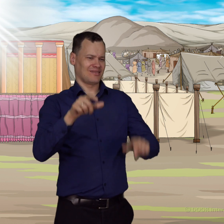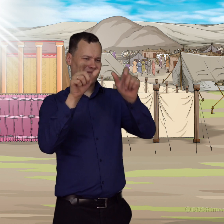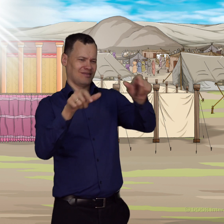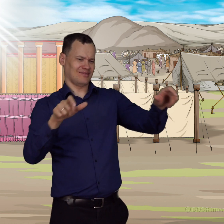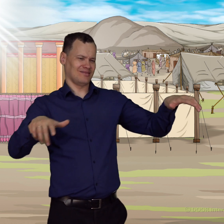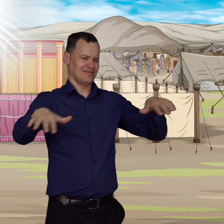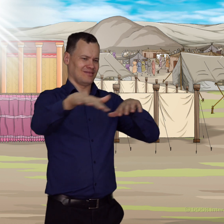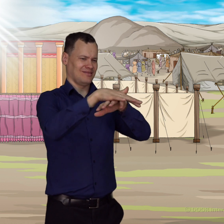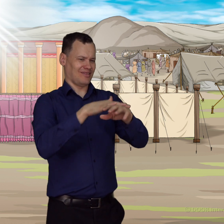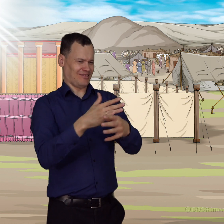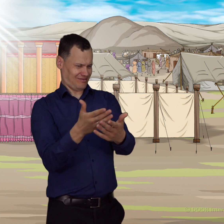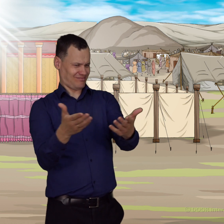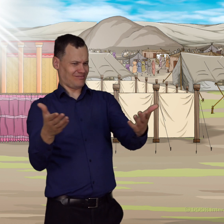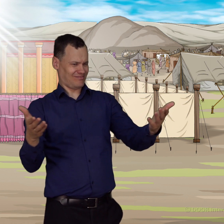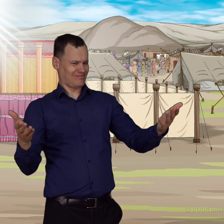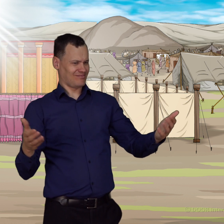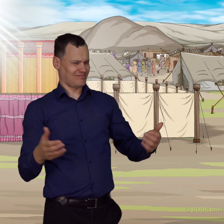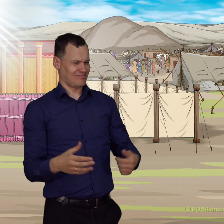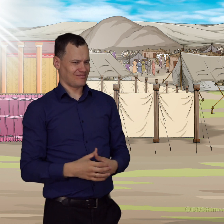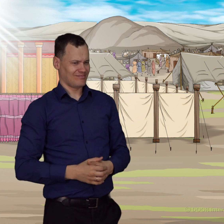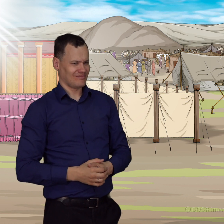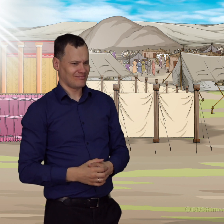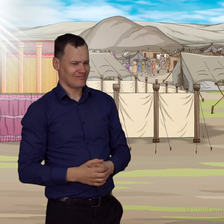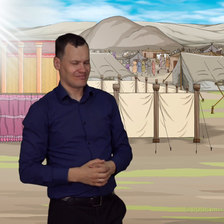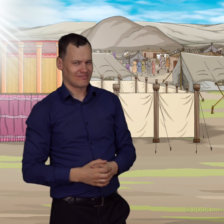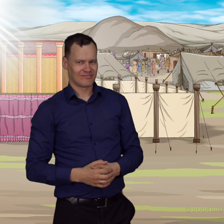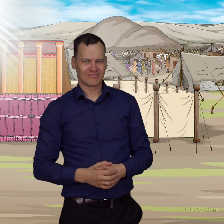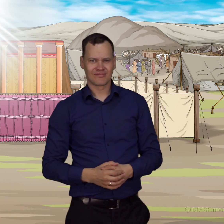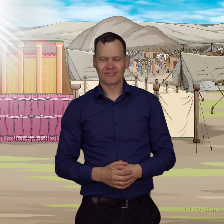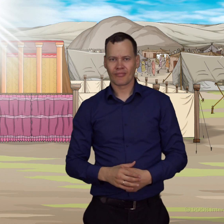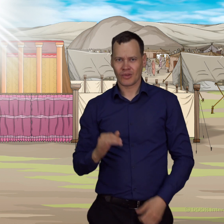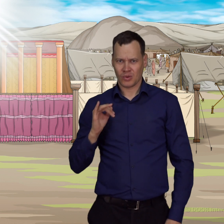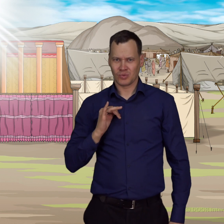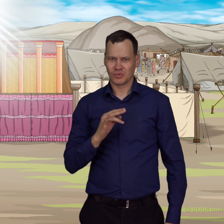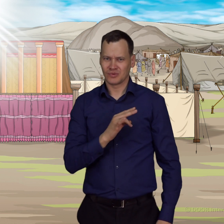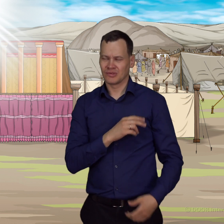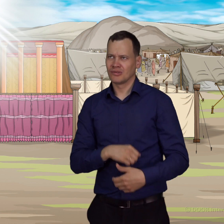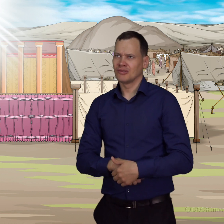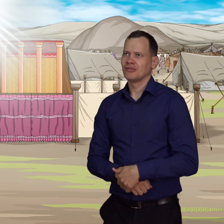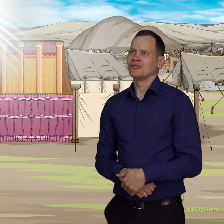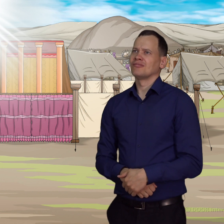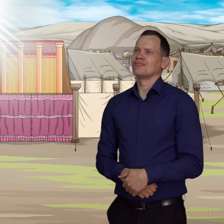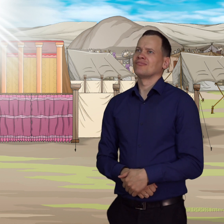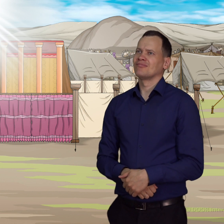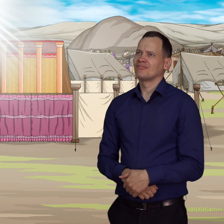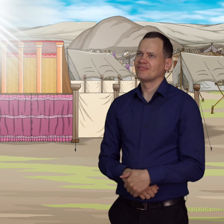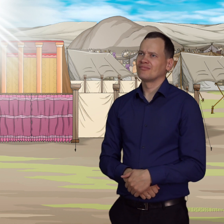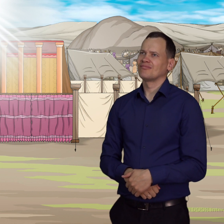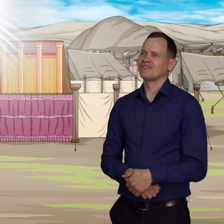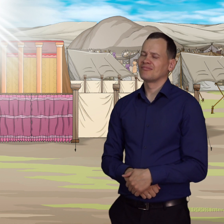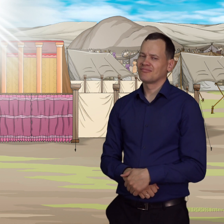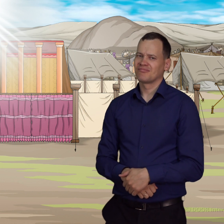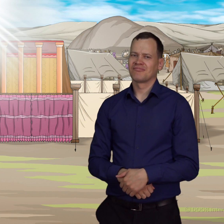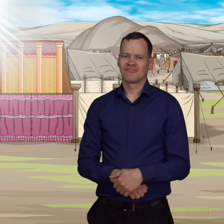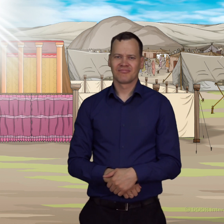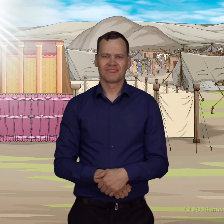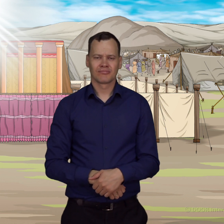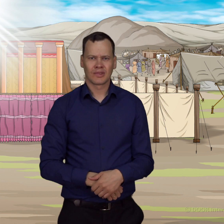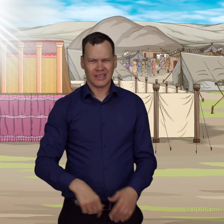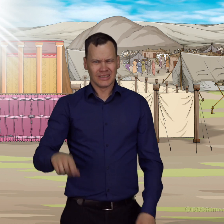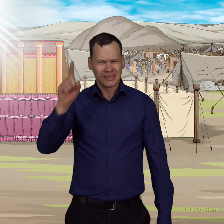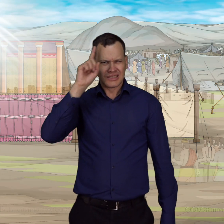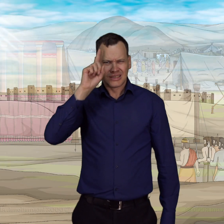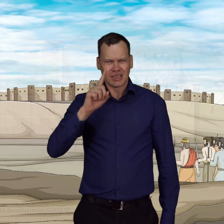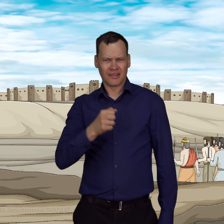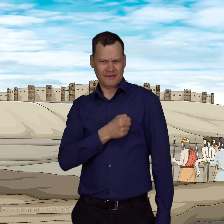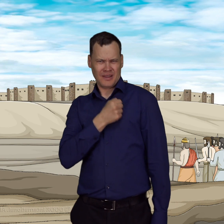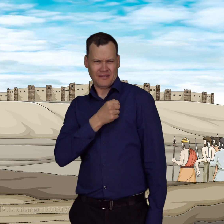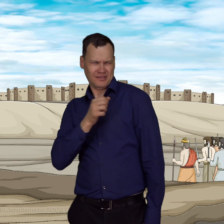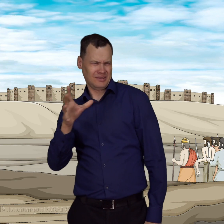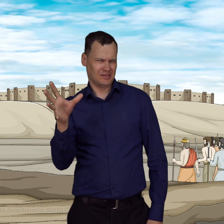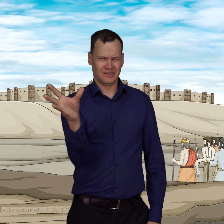Set up an ambush behind the city.”